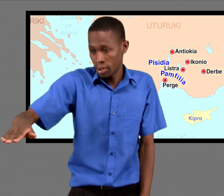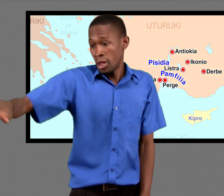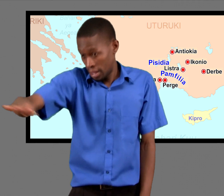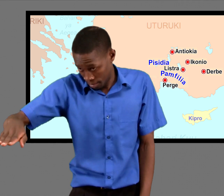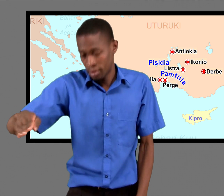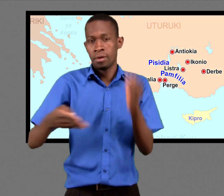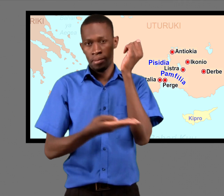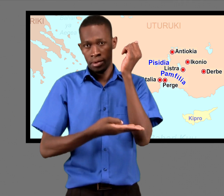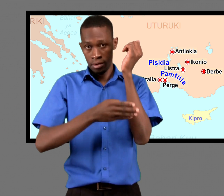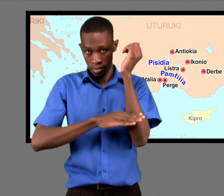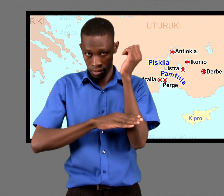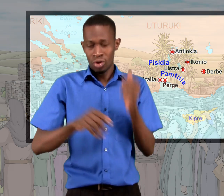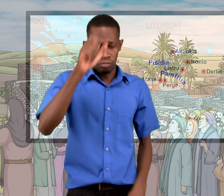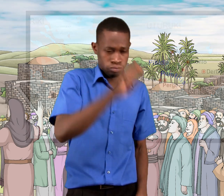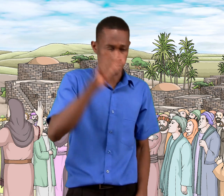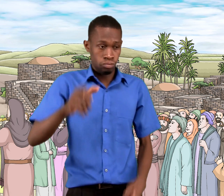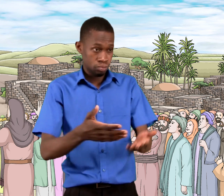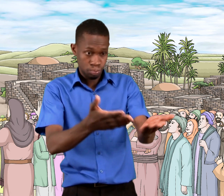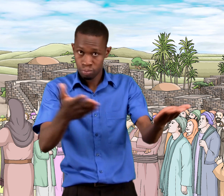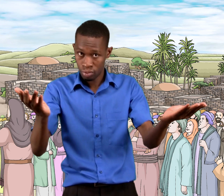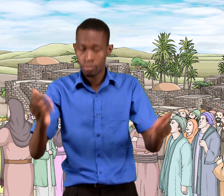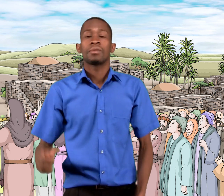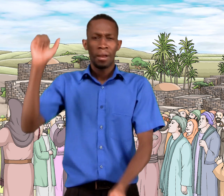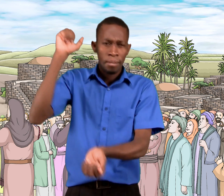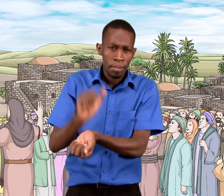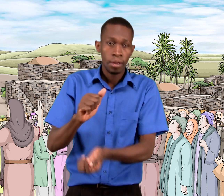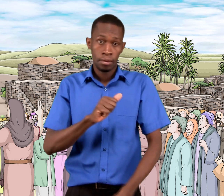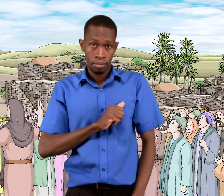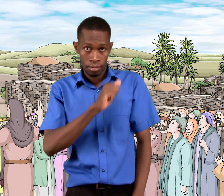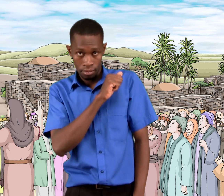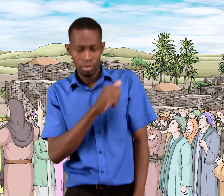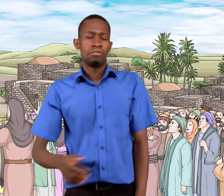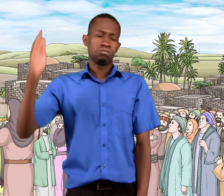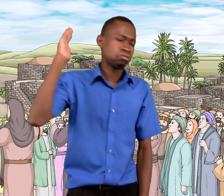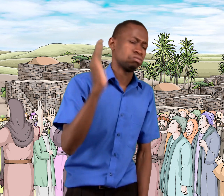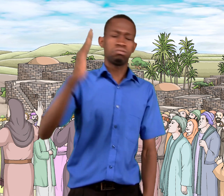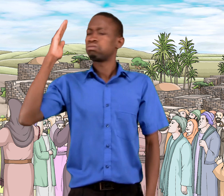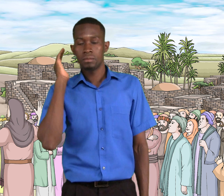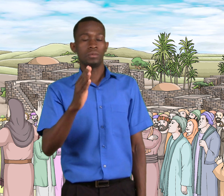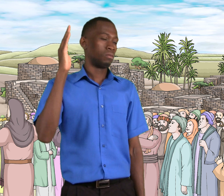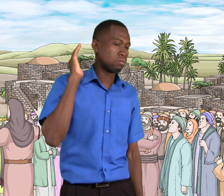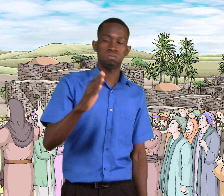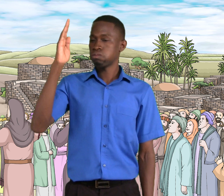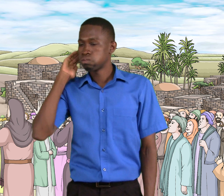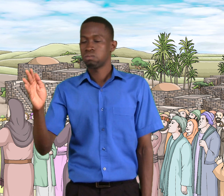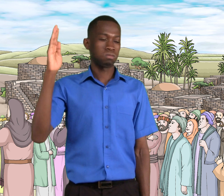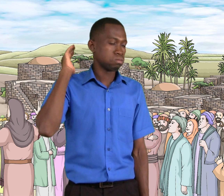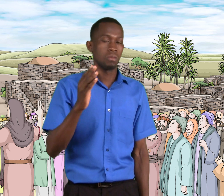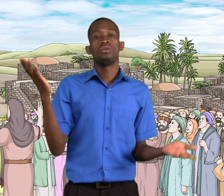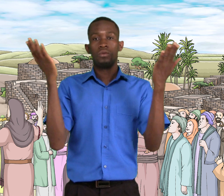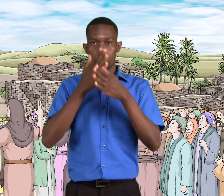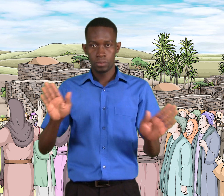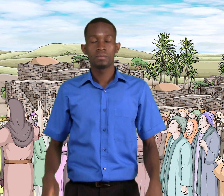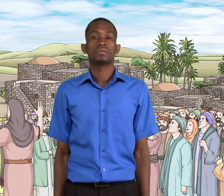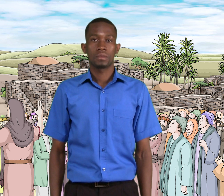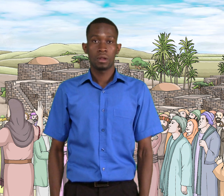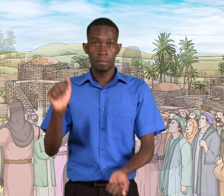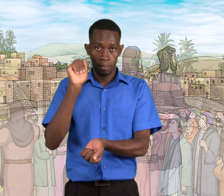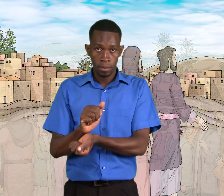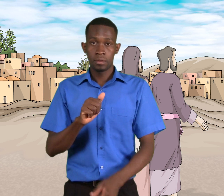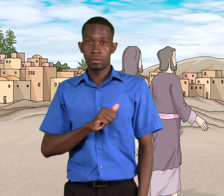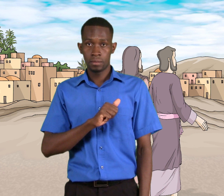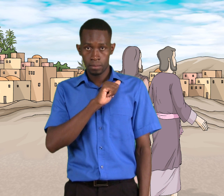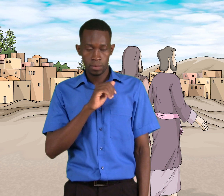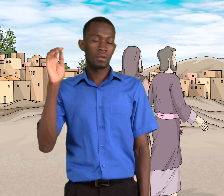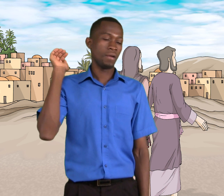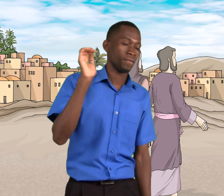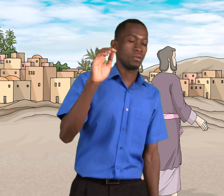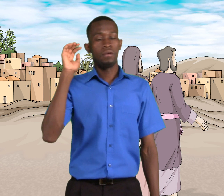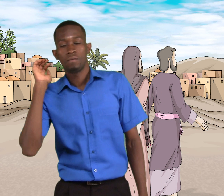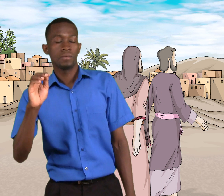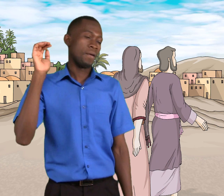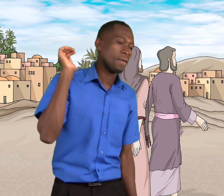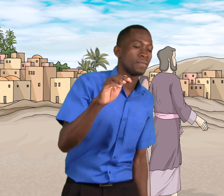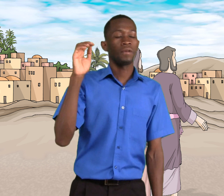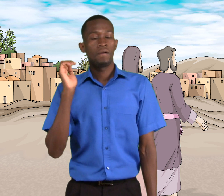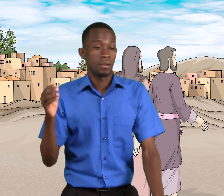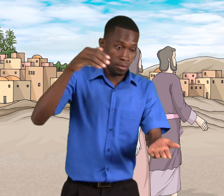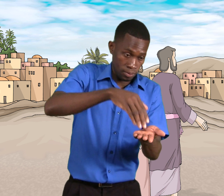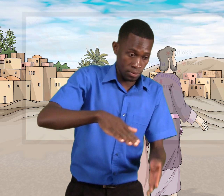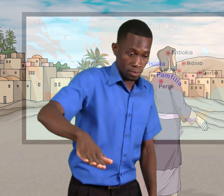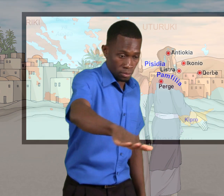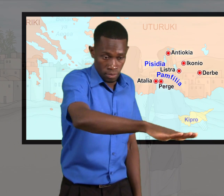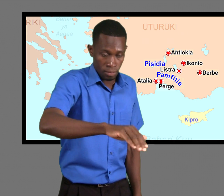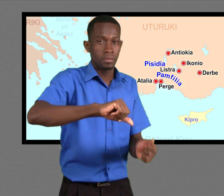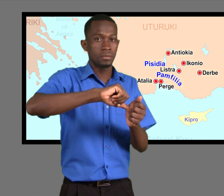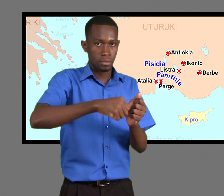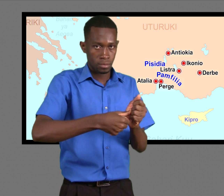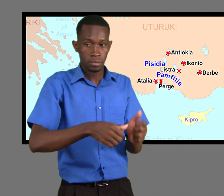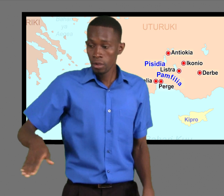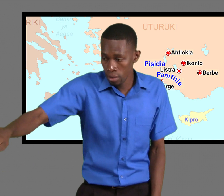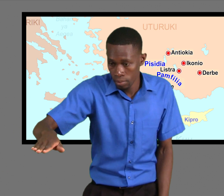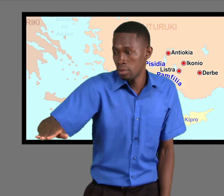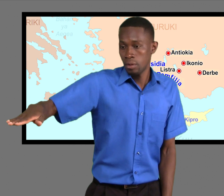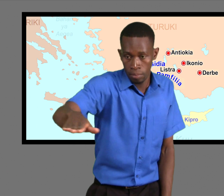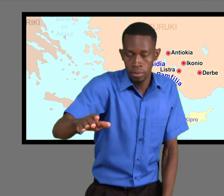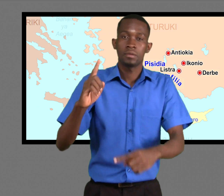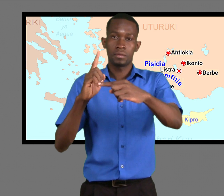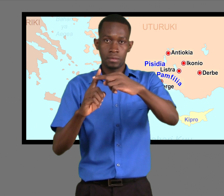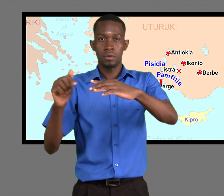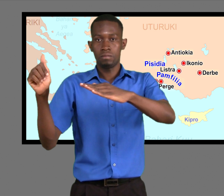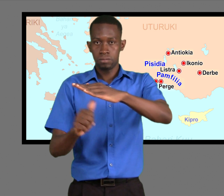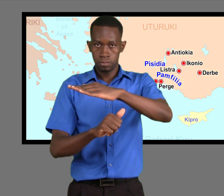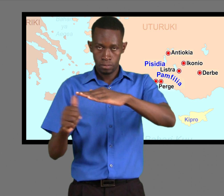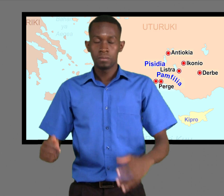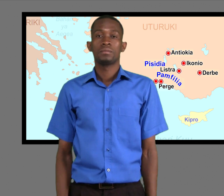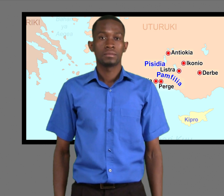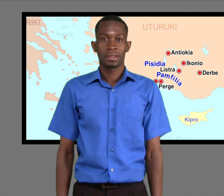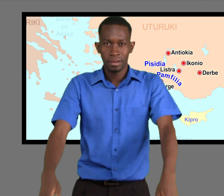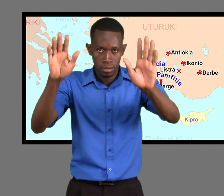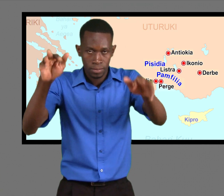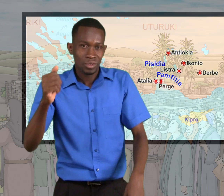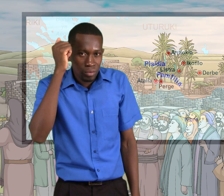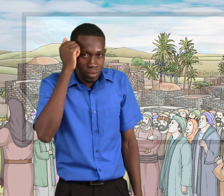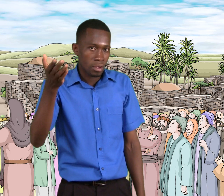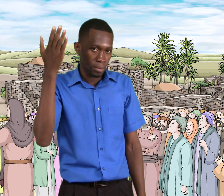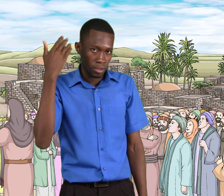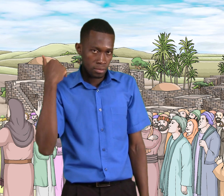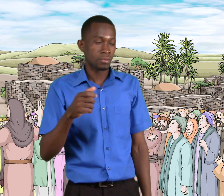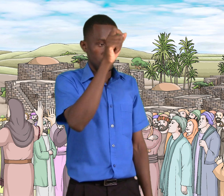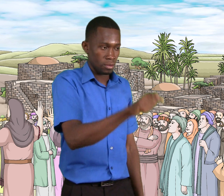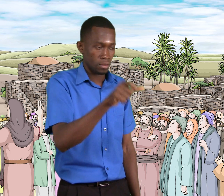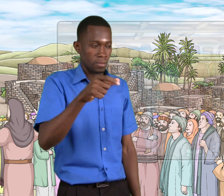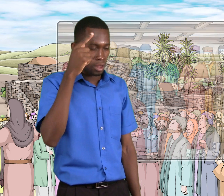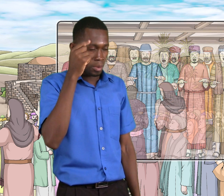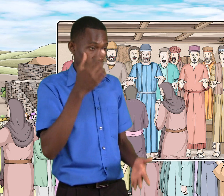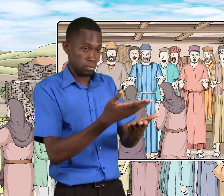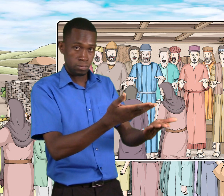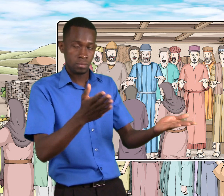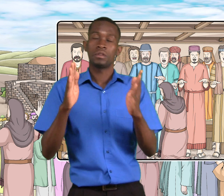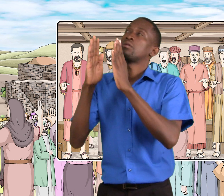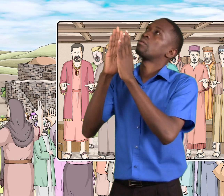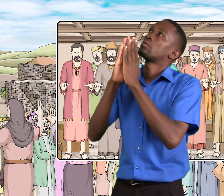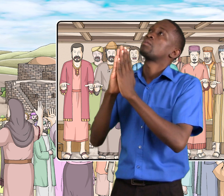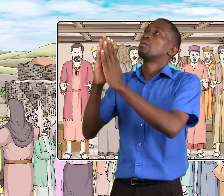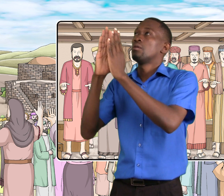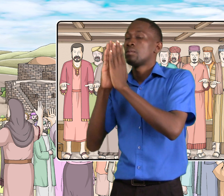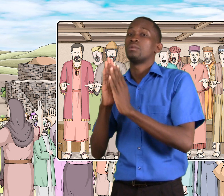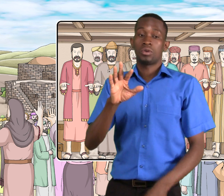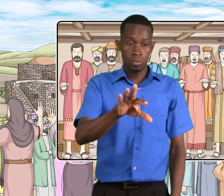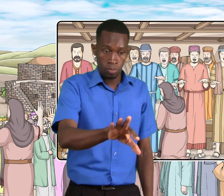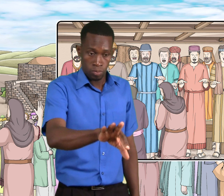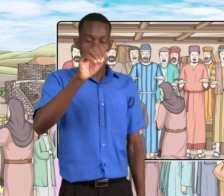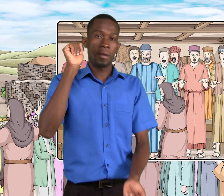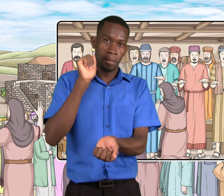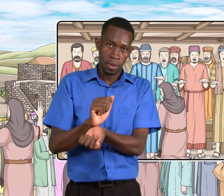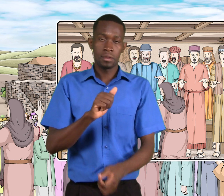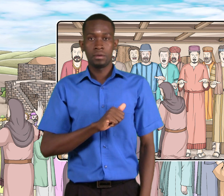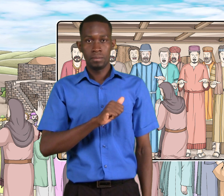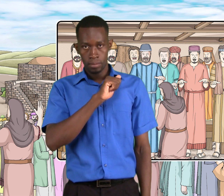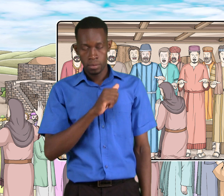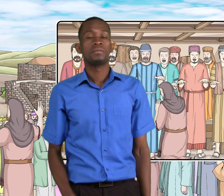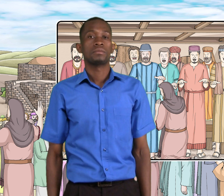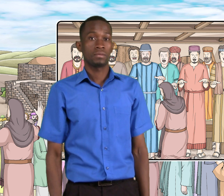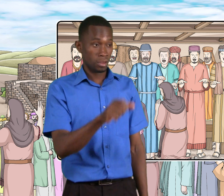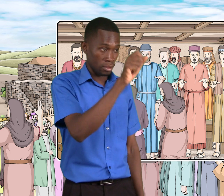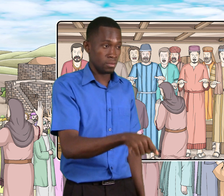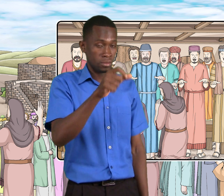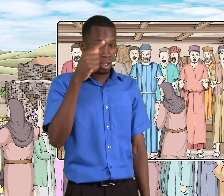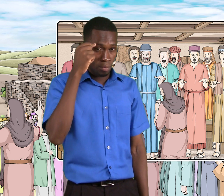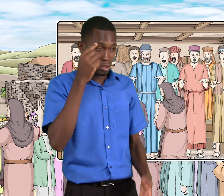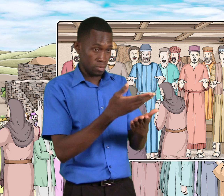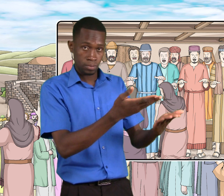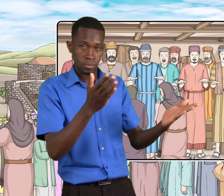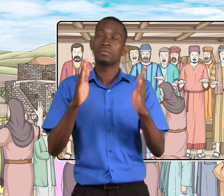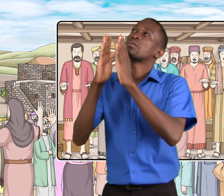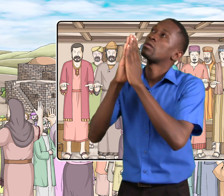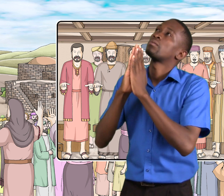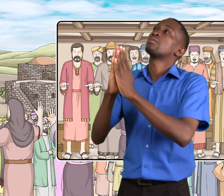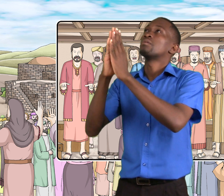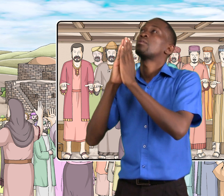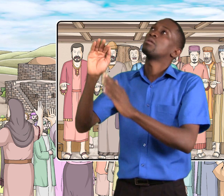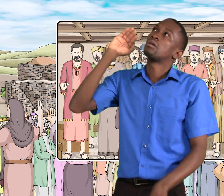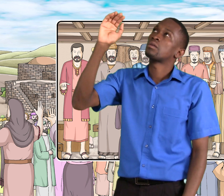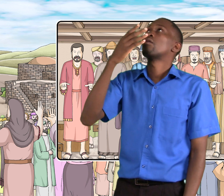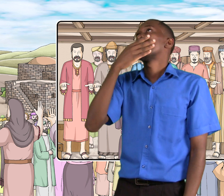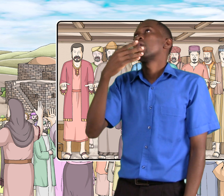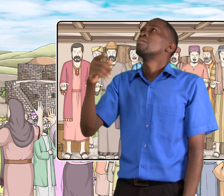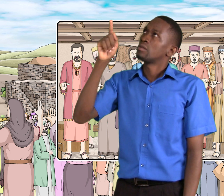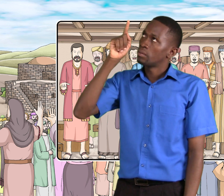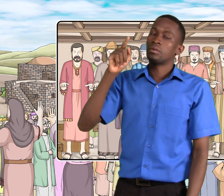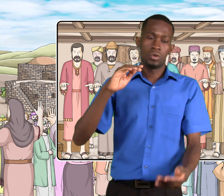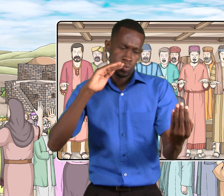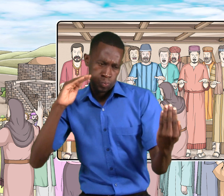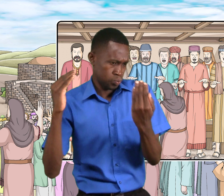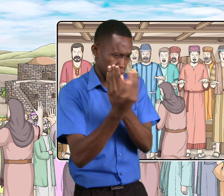And when they had spoken the word in Perga, they went down to Attalia.